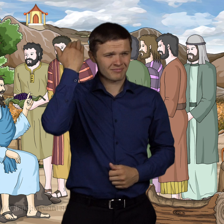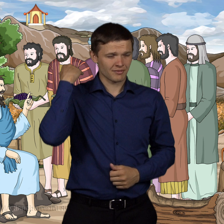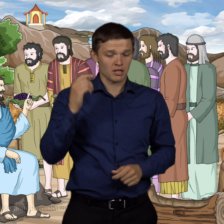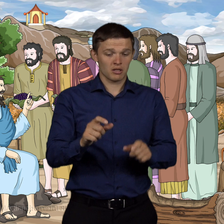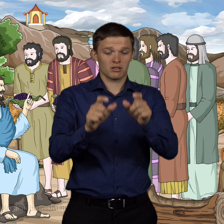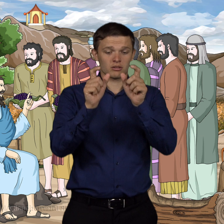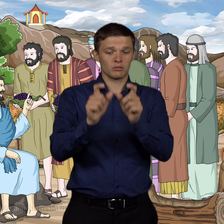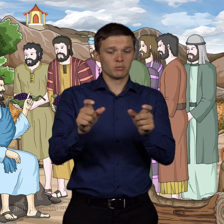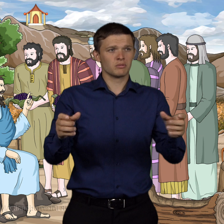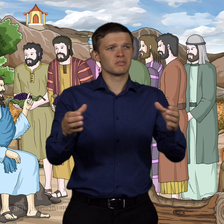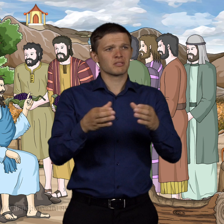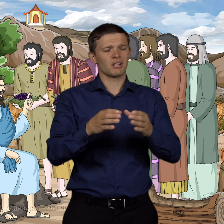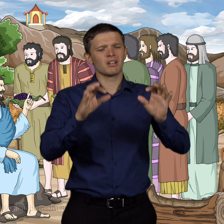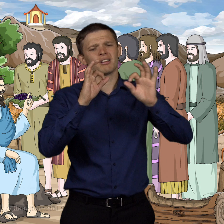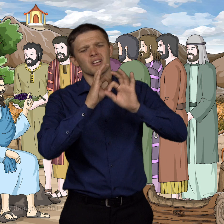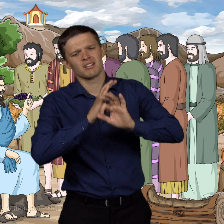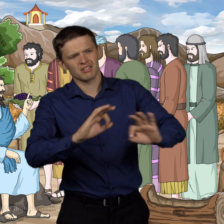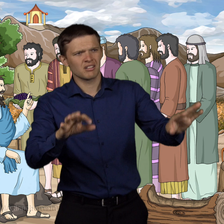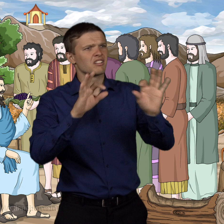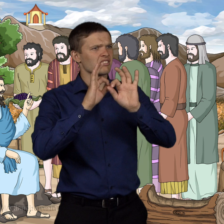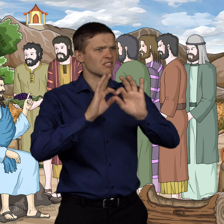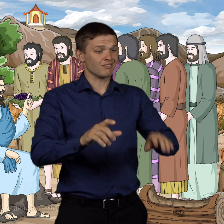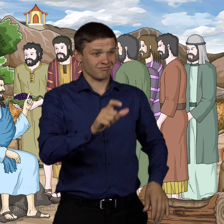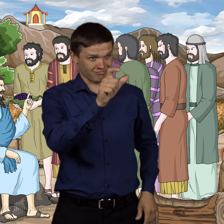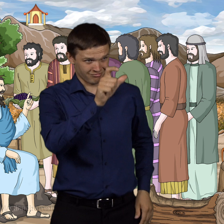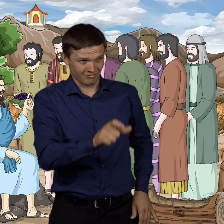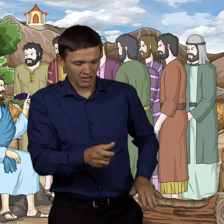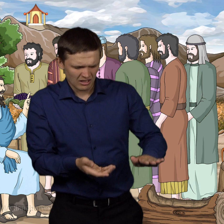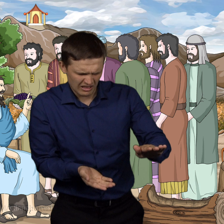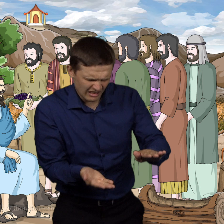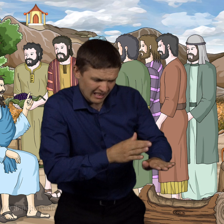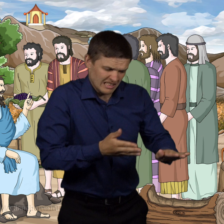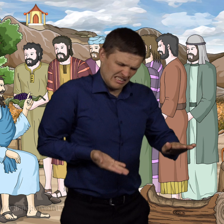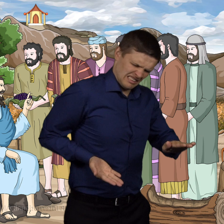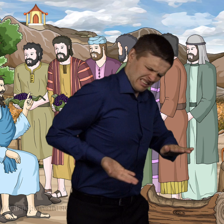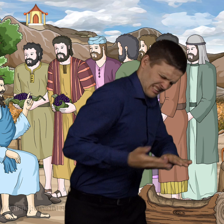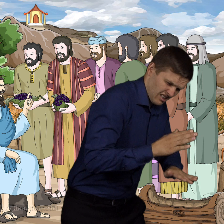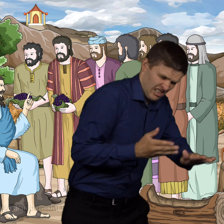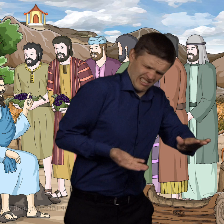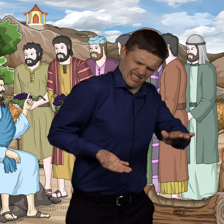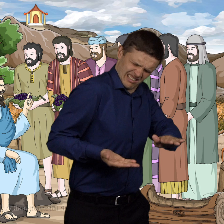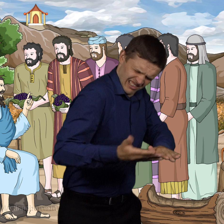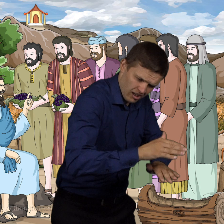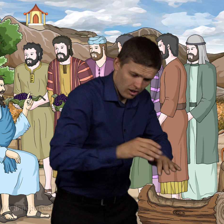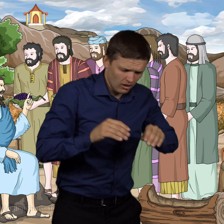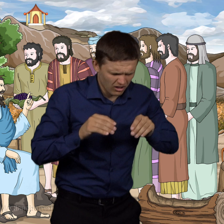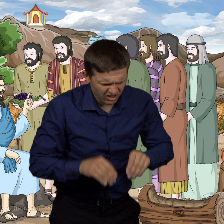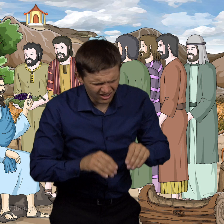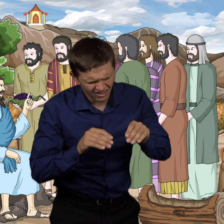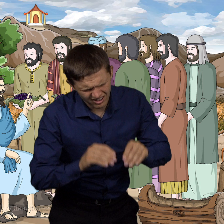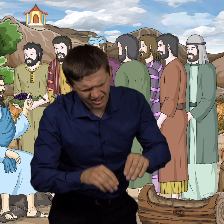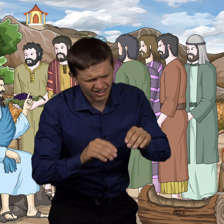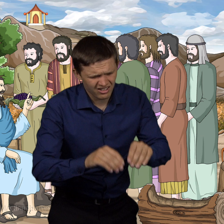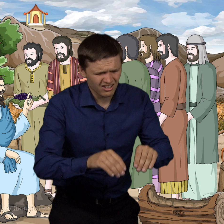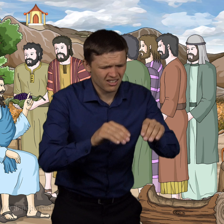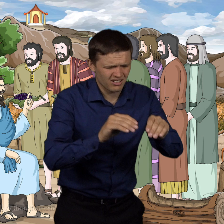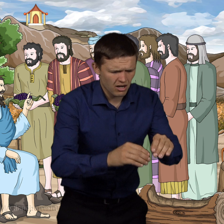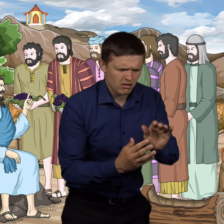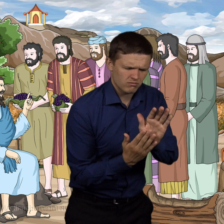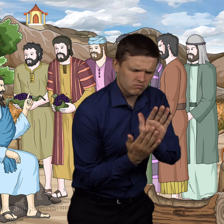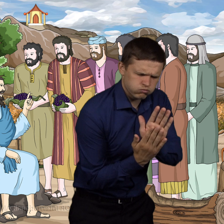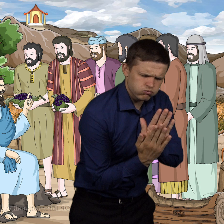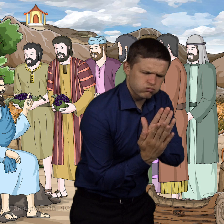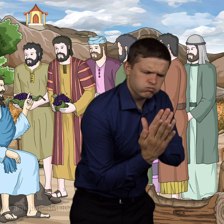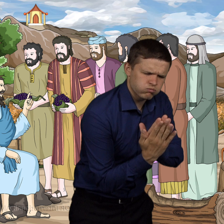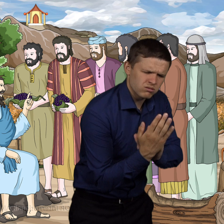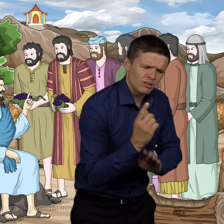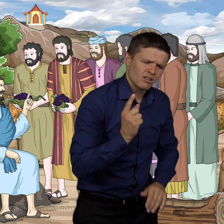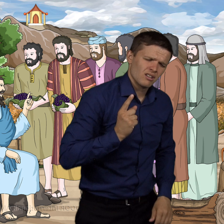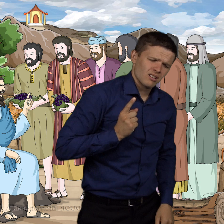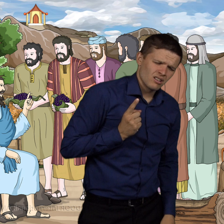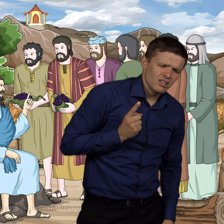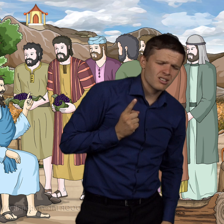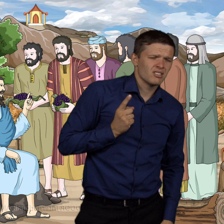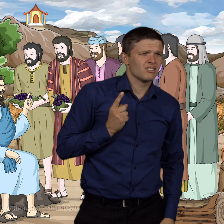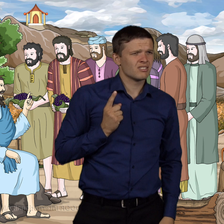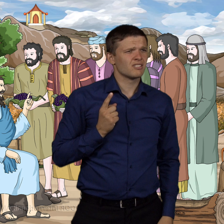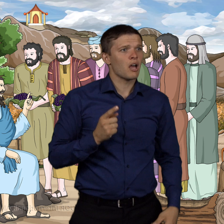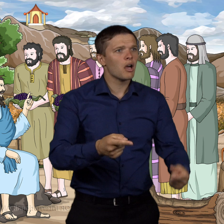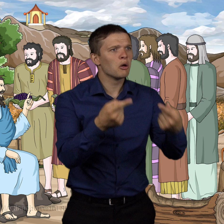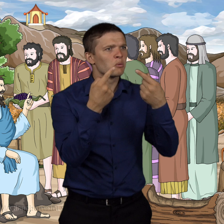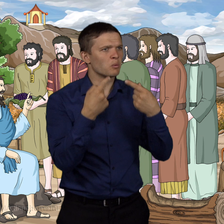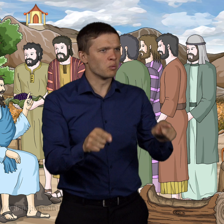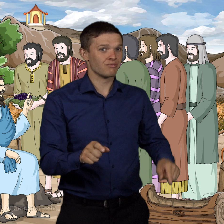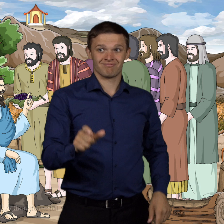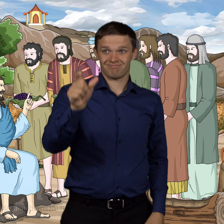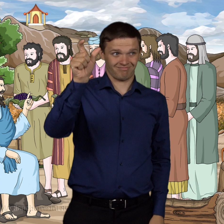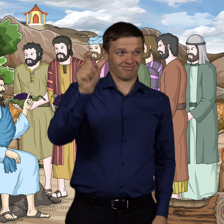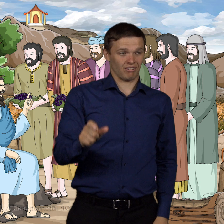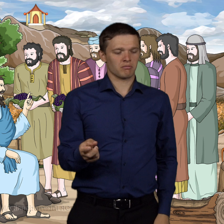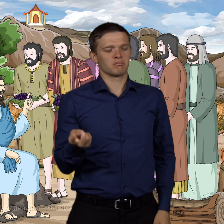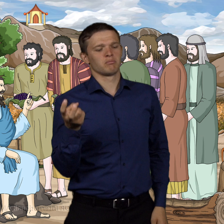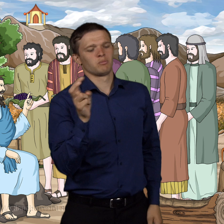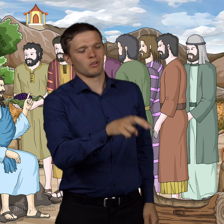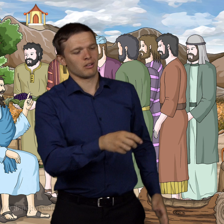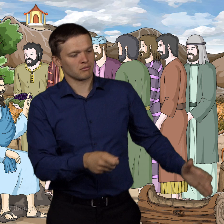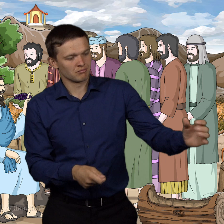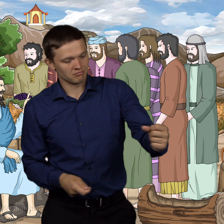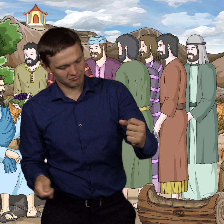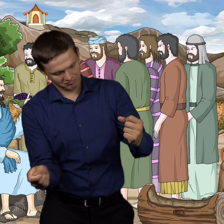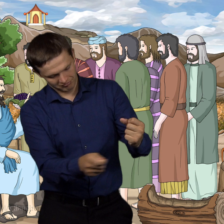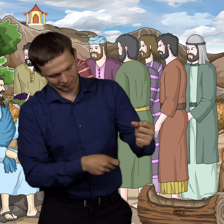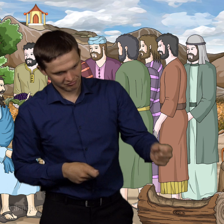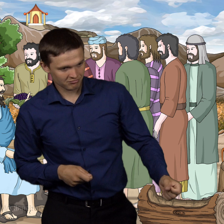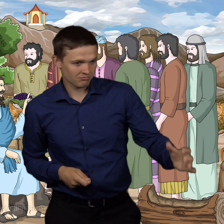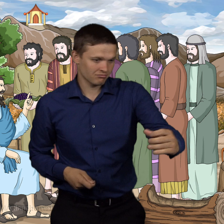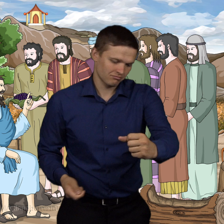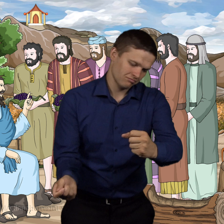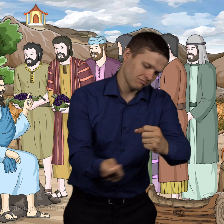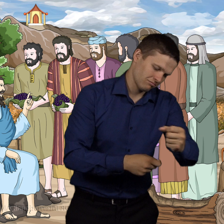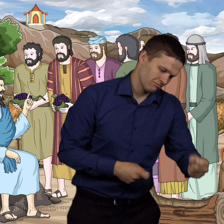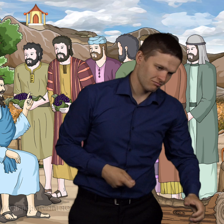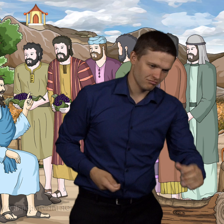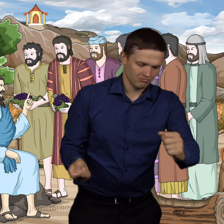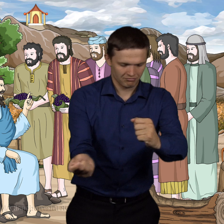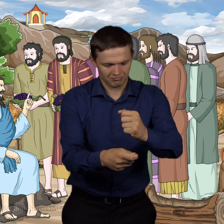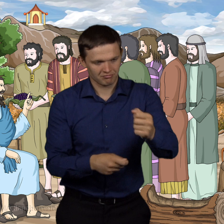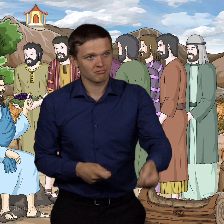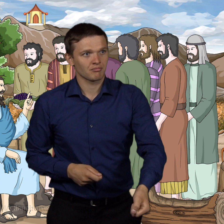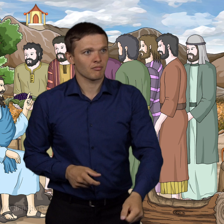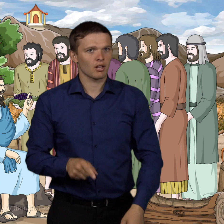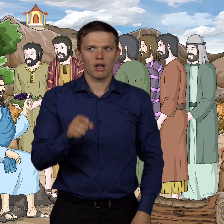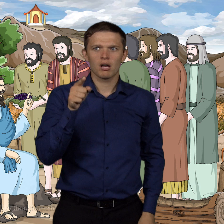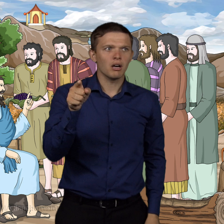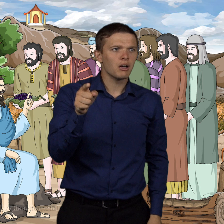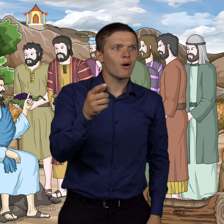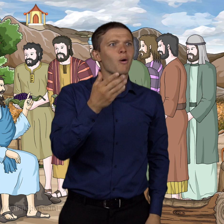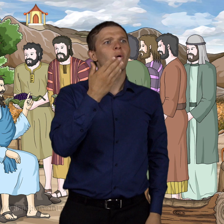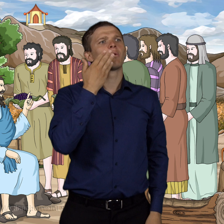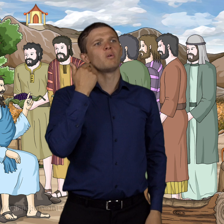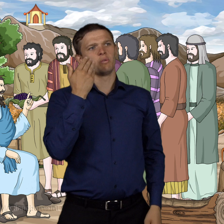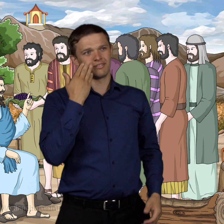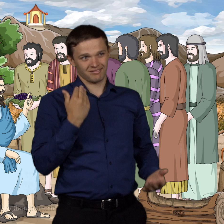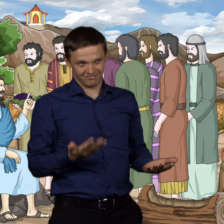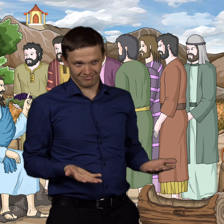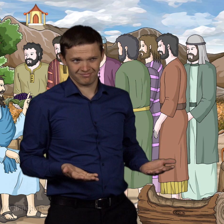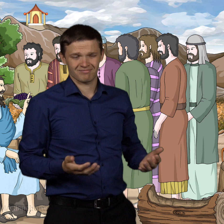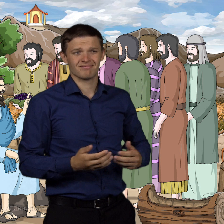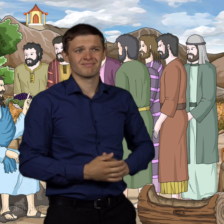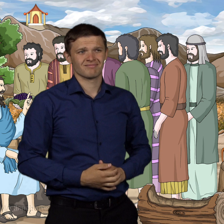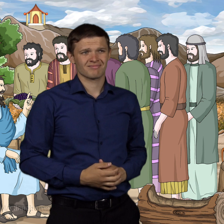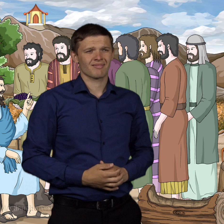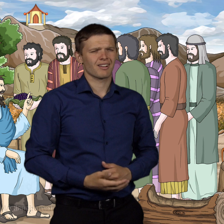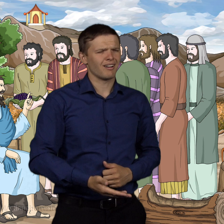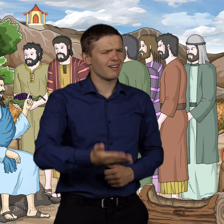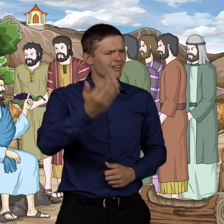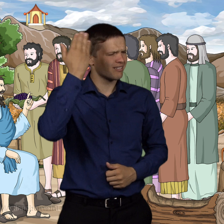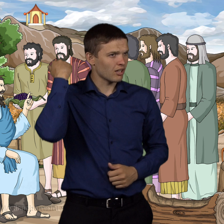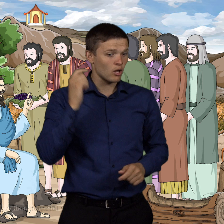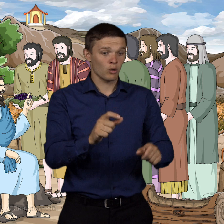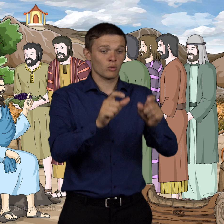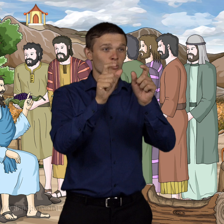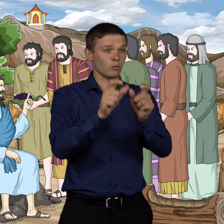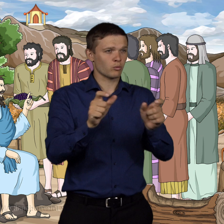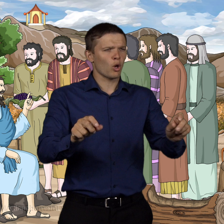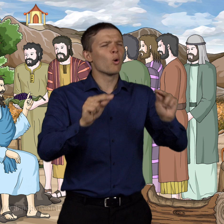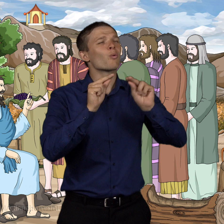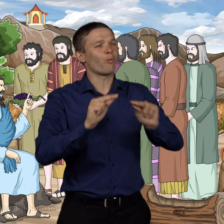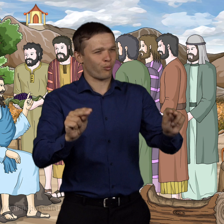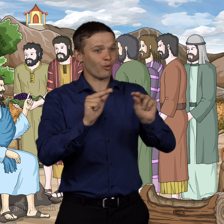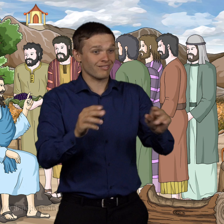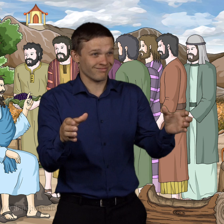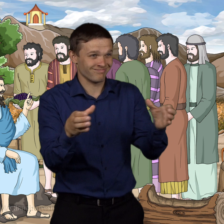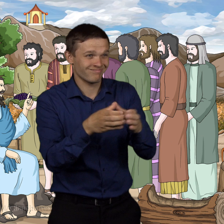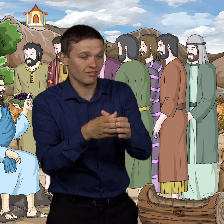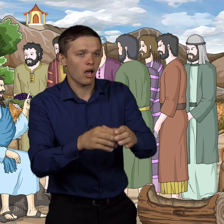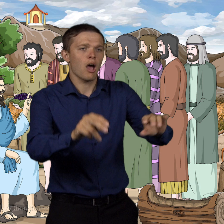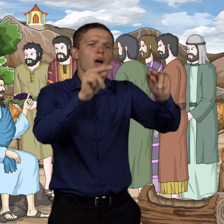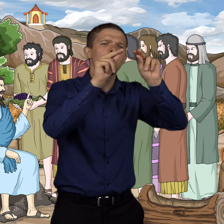others have done the hard work, and now you have taken up their labor.”